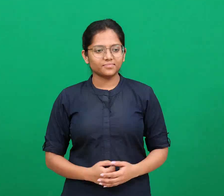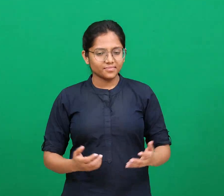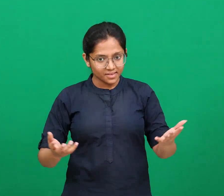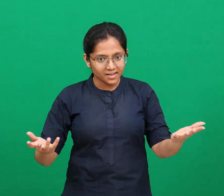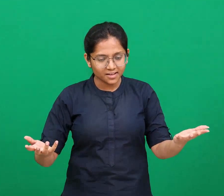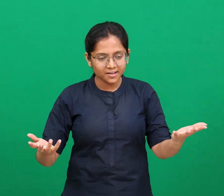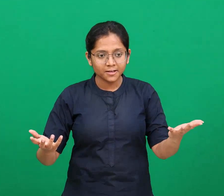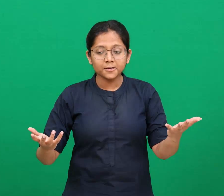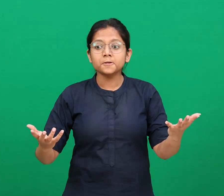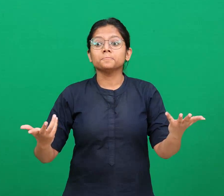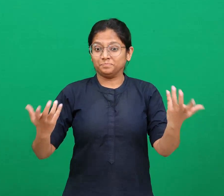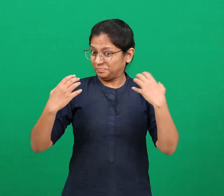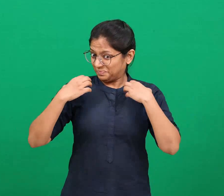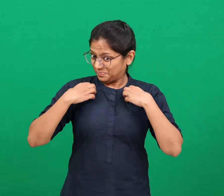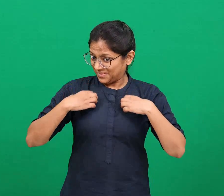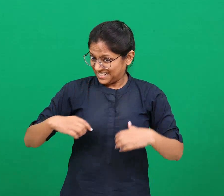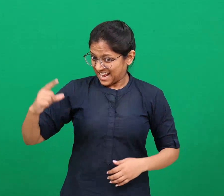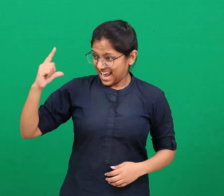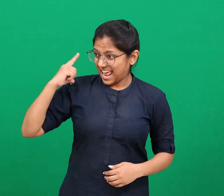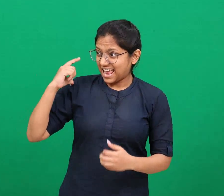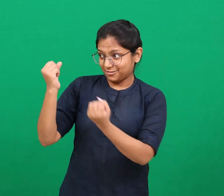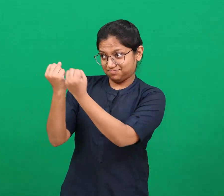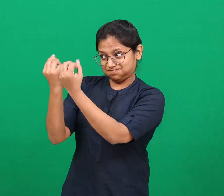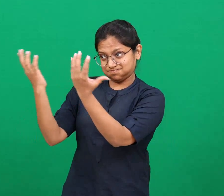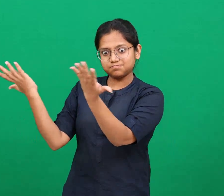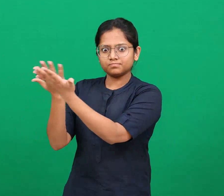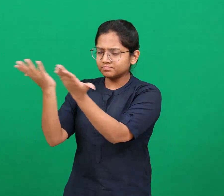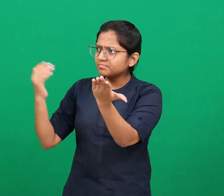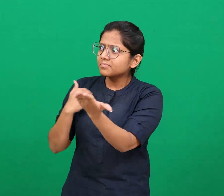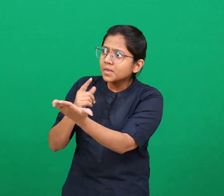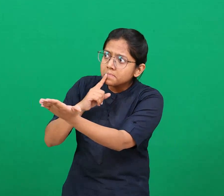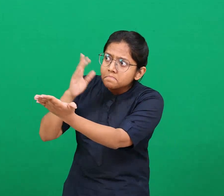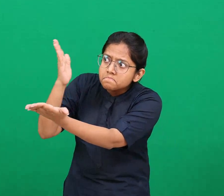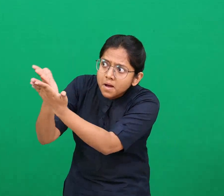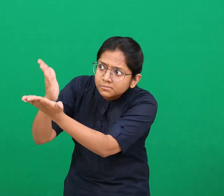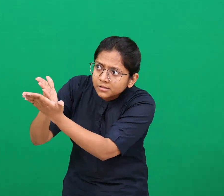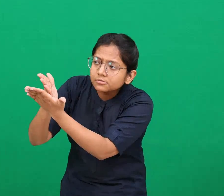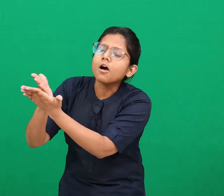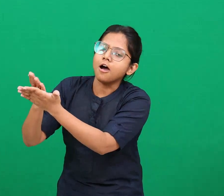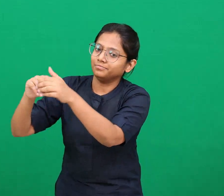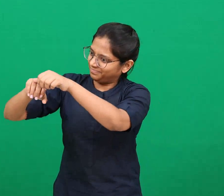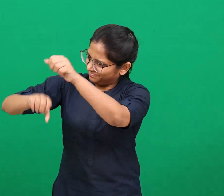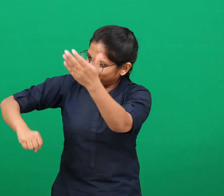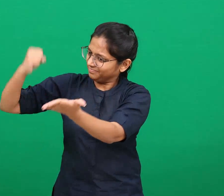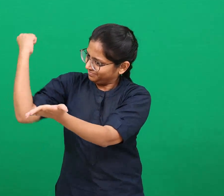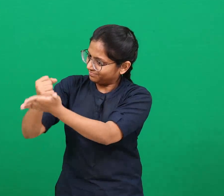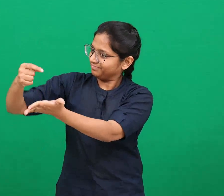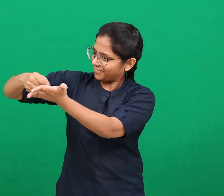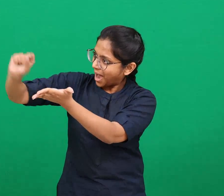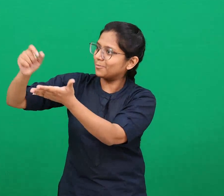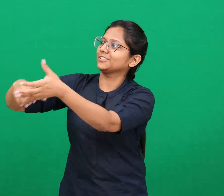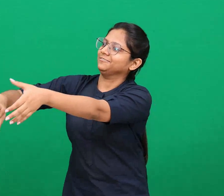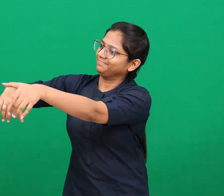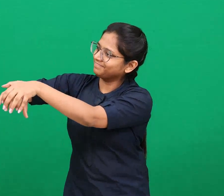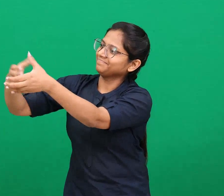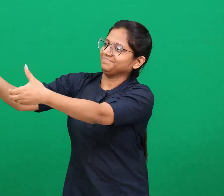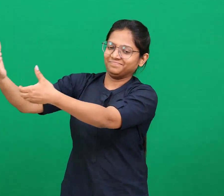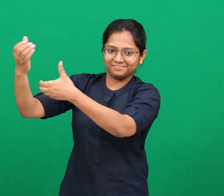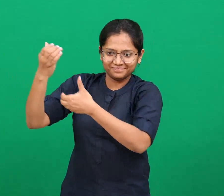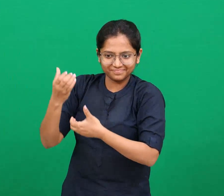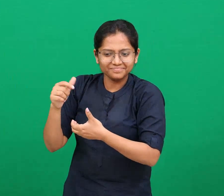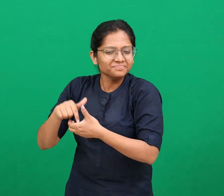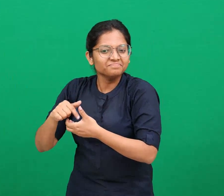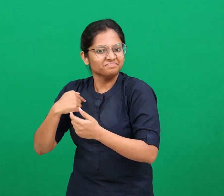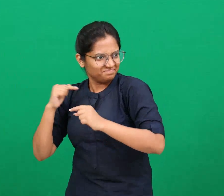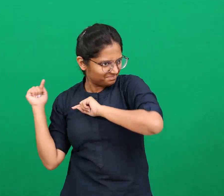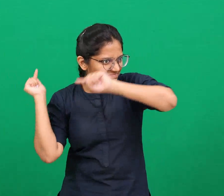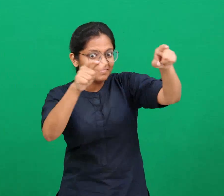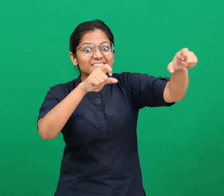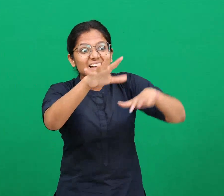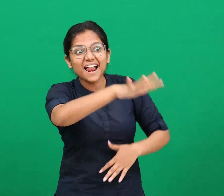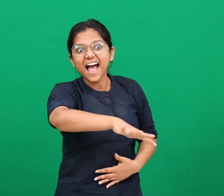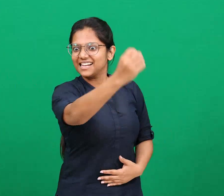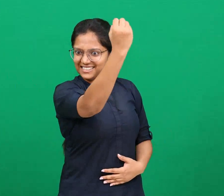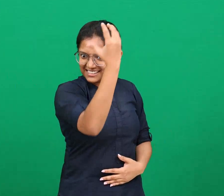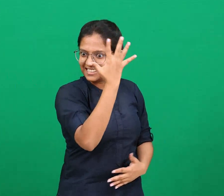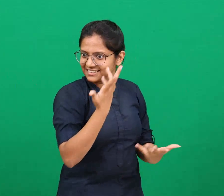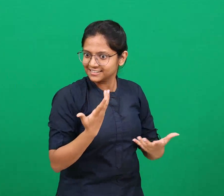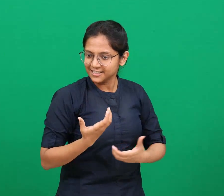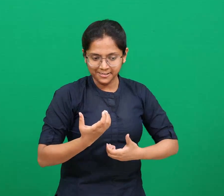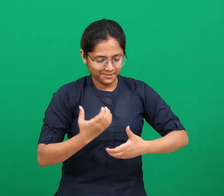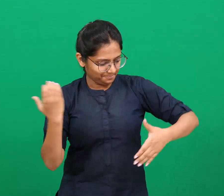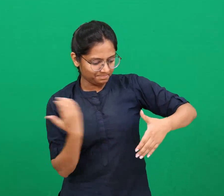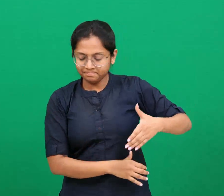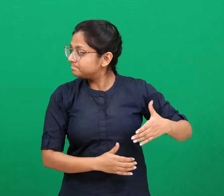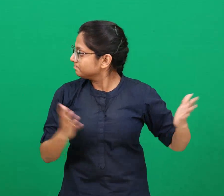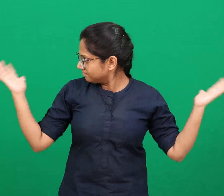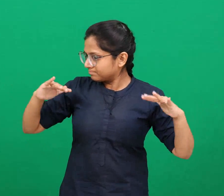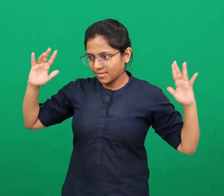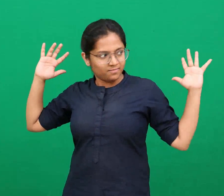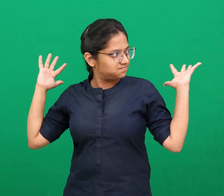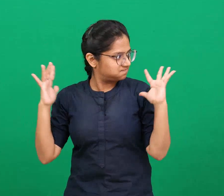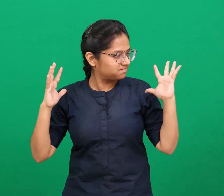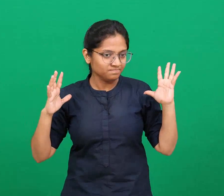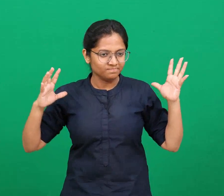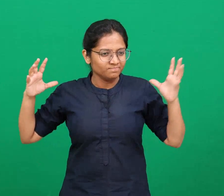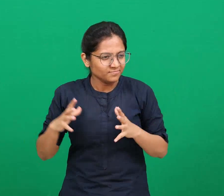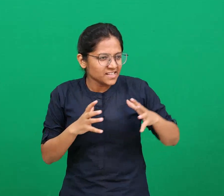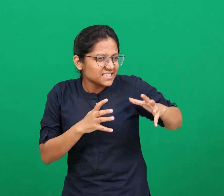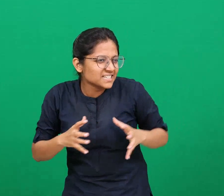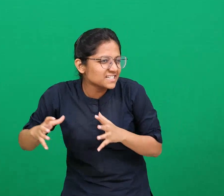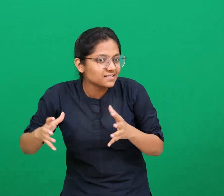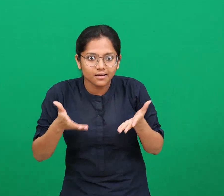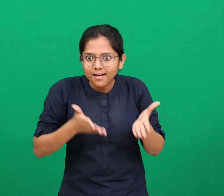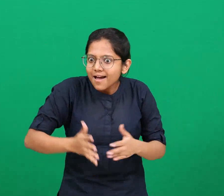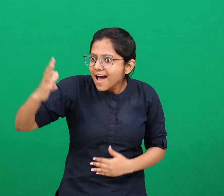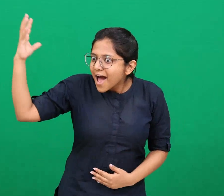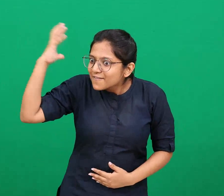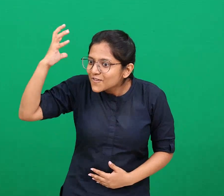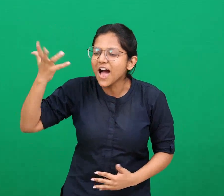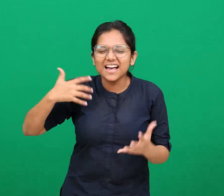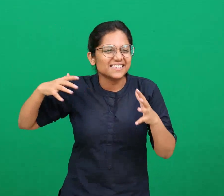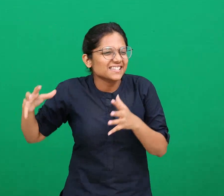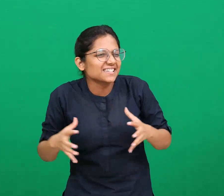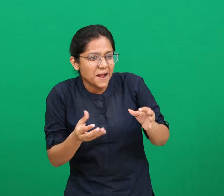In this pursuit I was on my way to Damascus with the authority and commission of the chief priests.